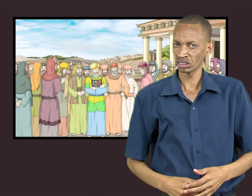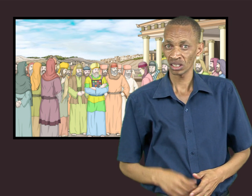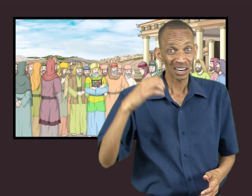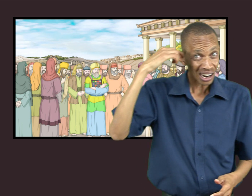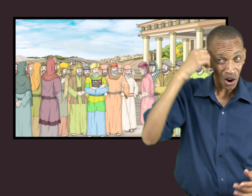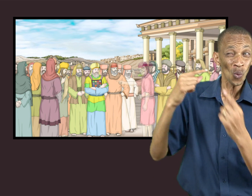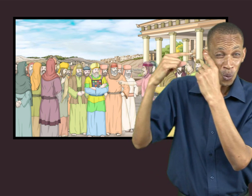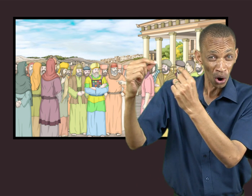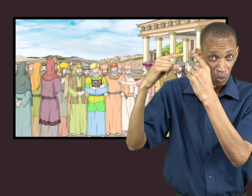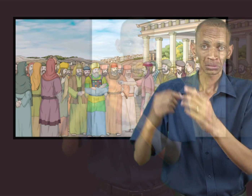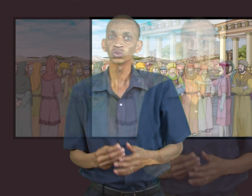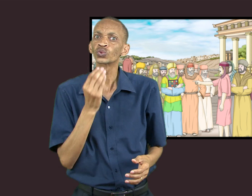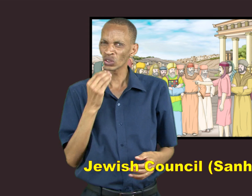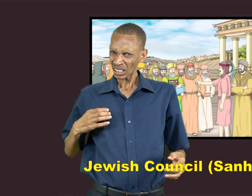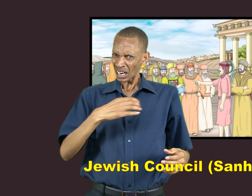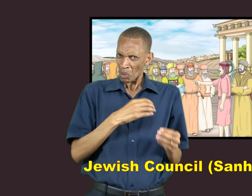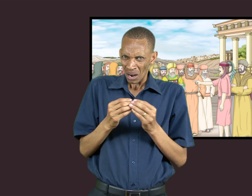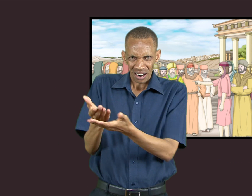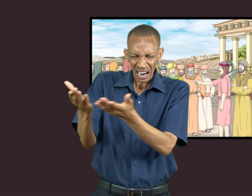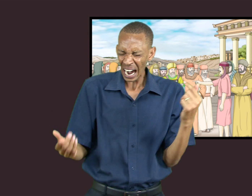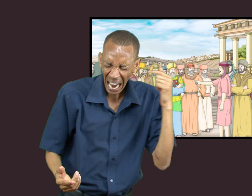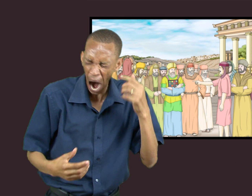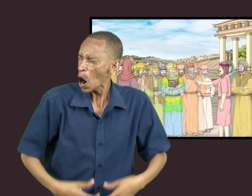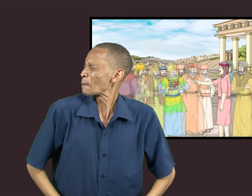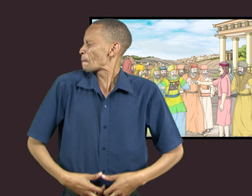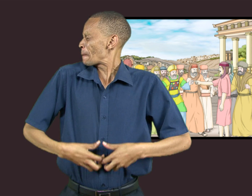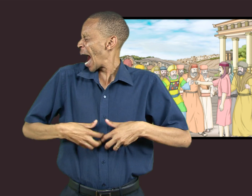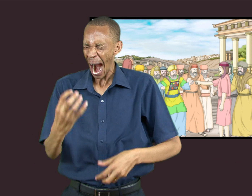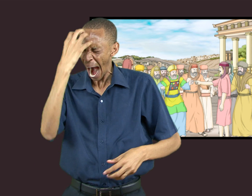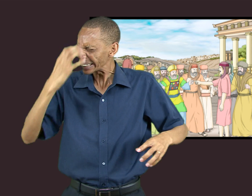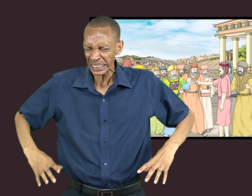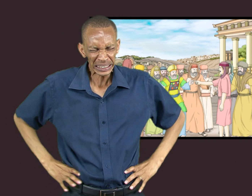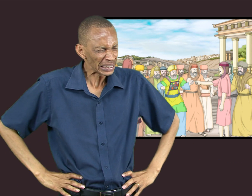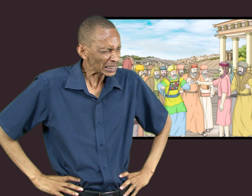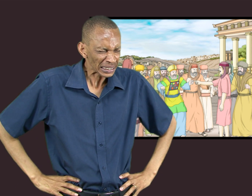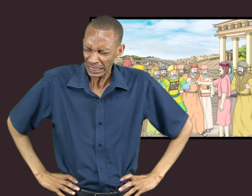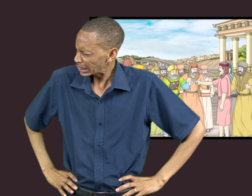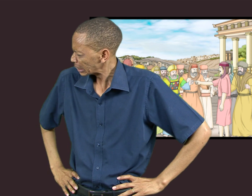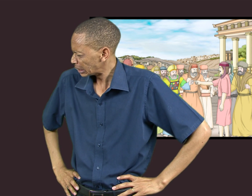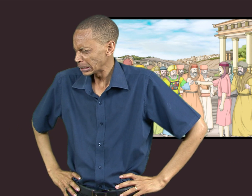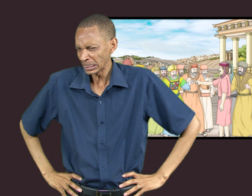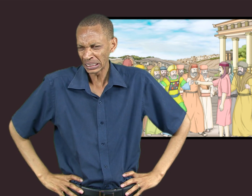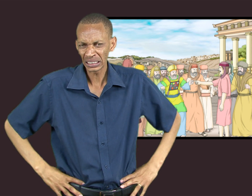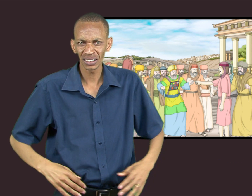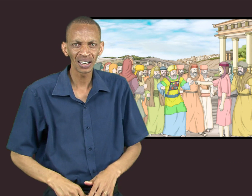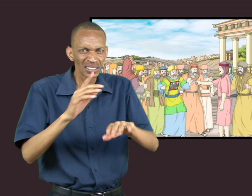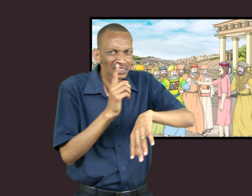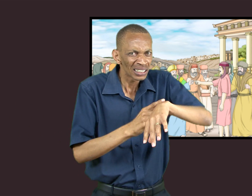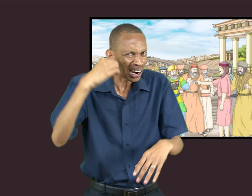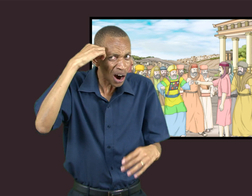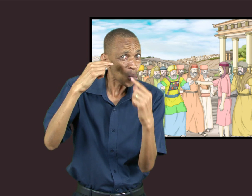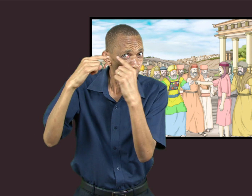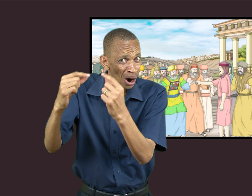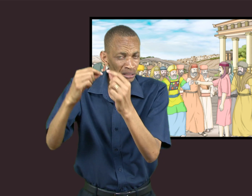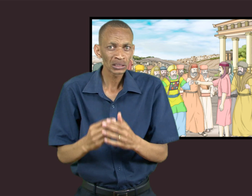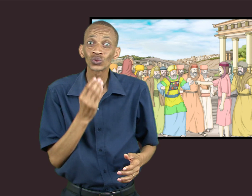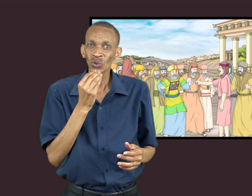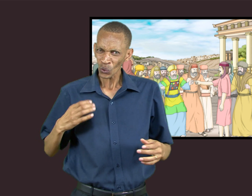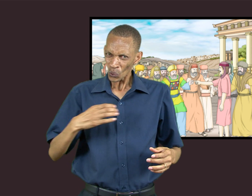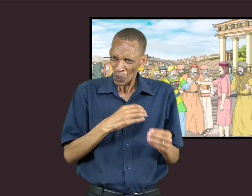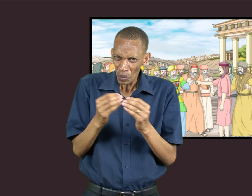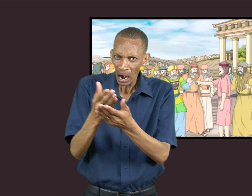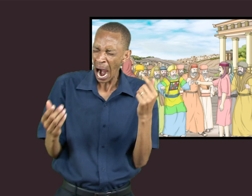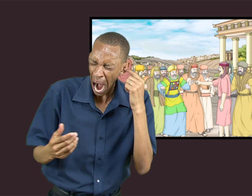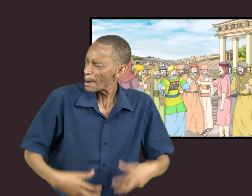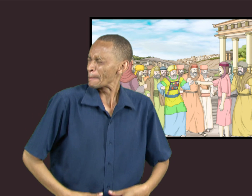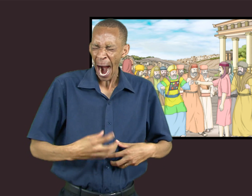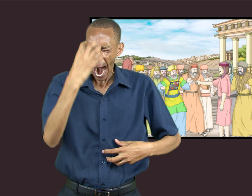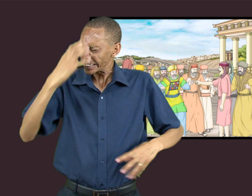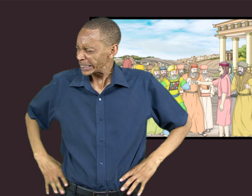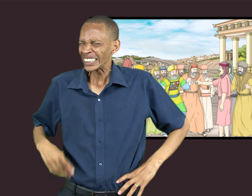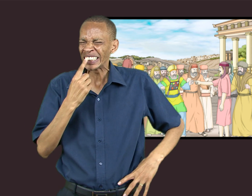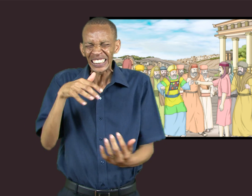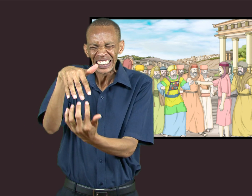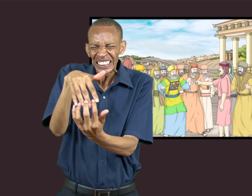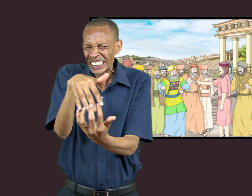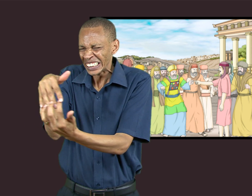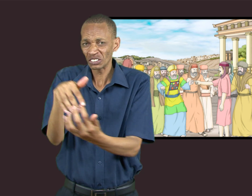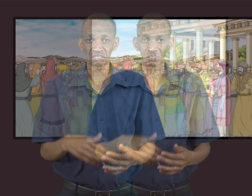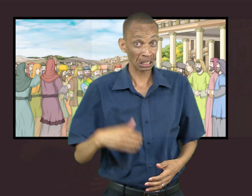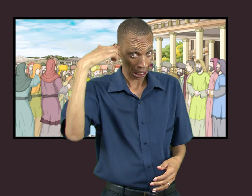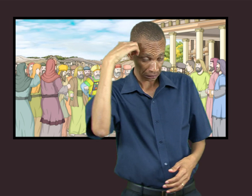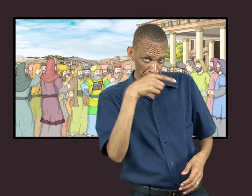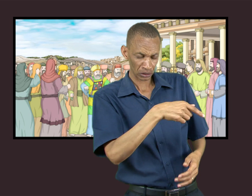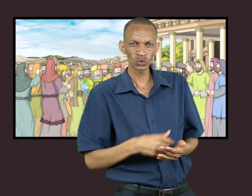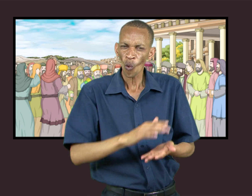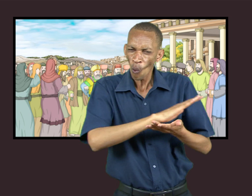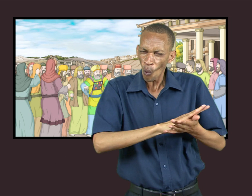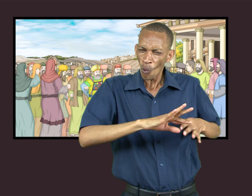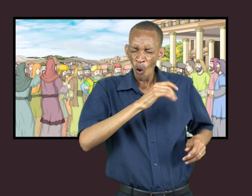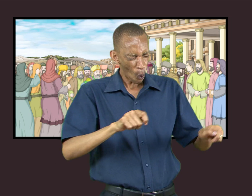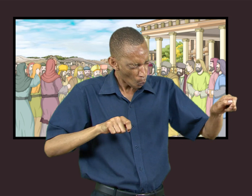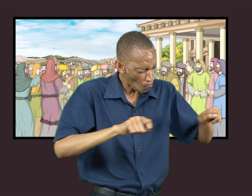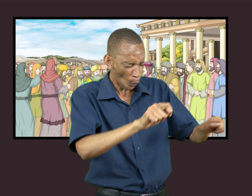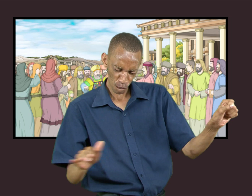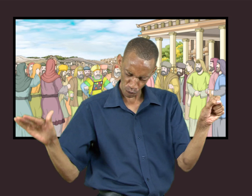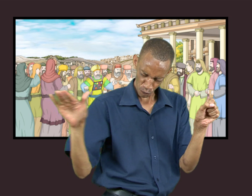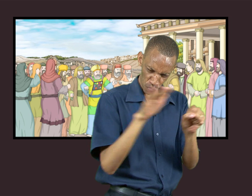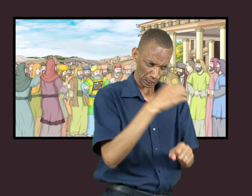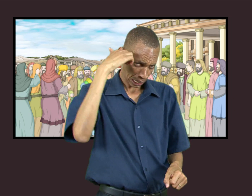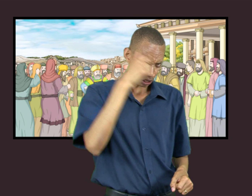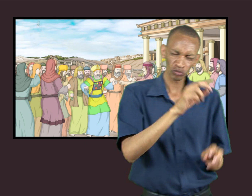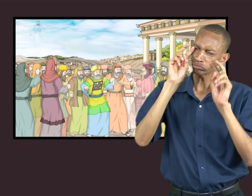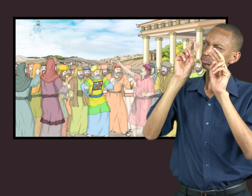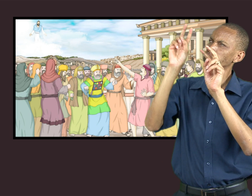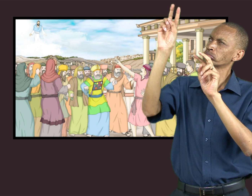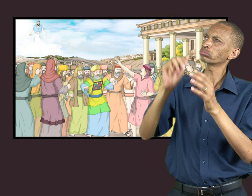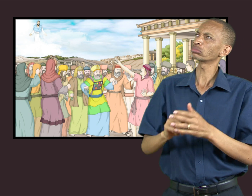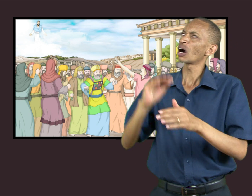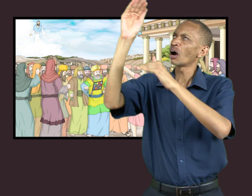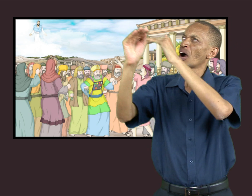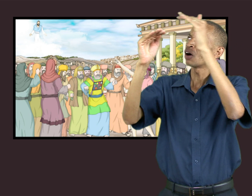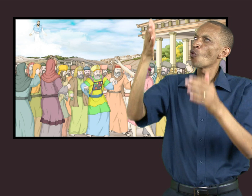On hearing this, the members of the Sanhedrin were enraged, and they gnashed their teeth at him.